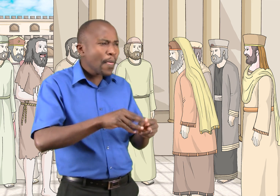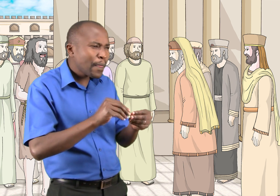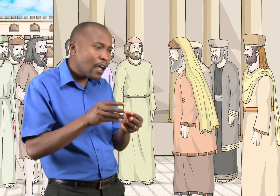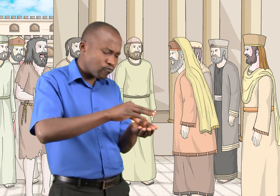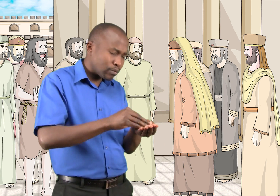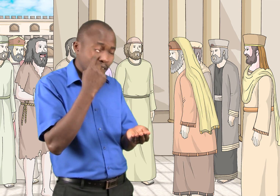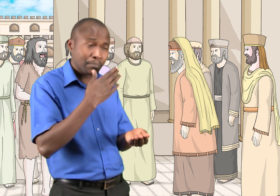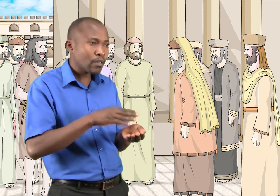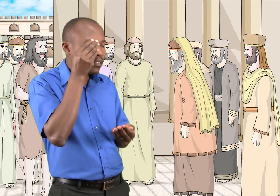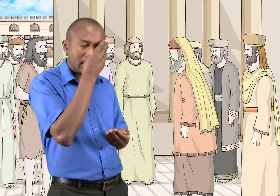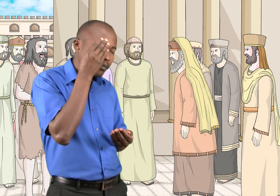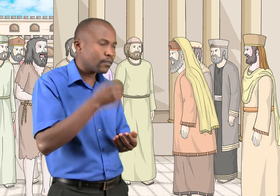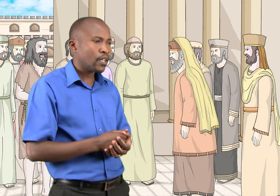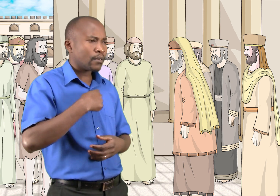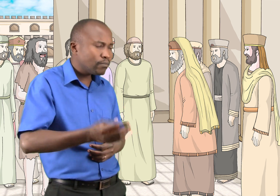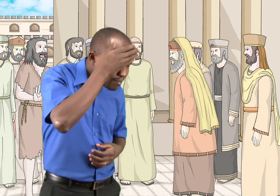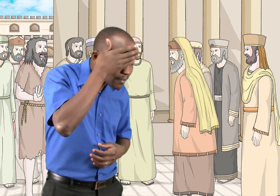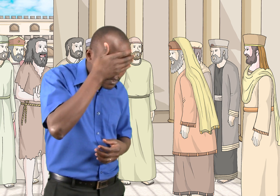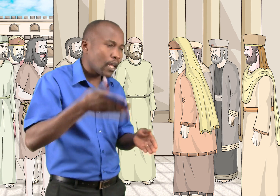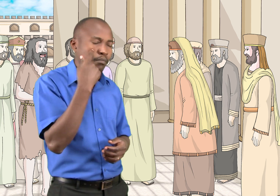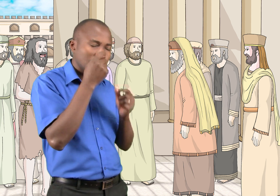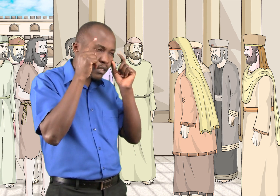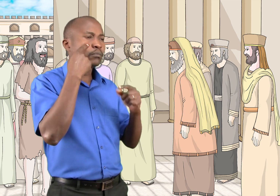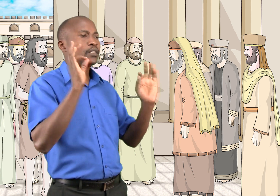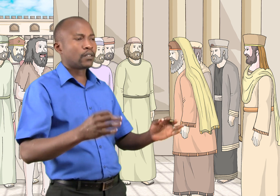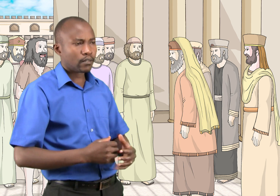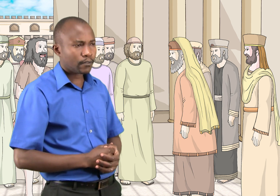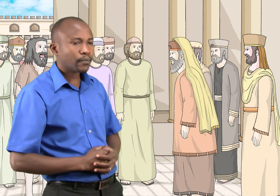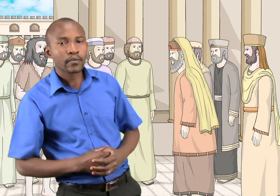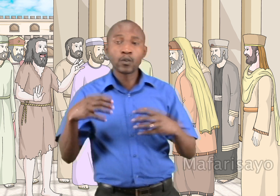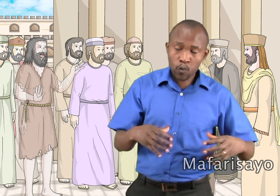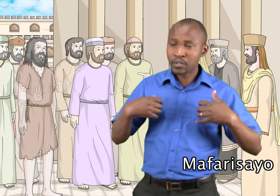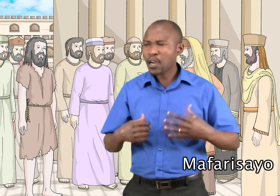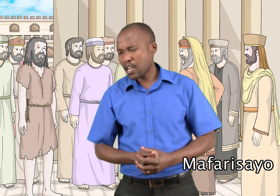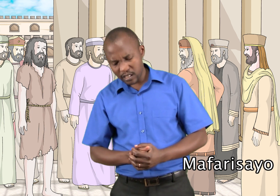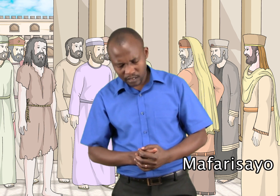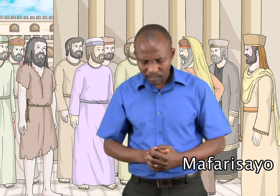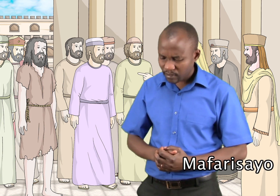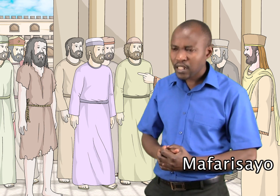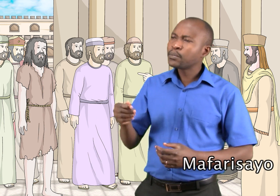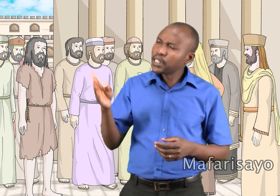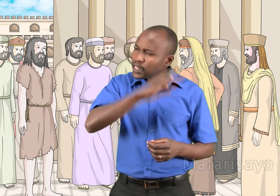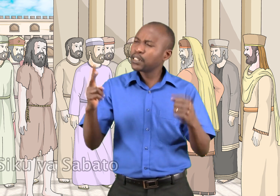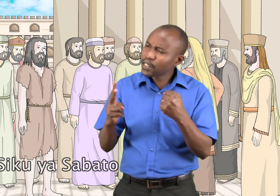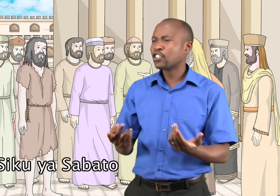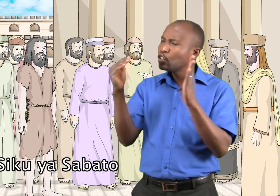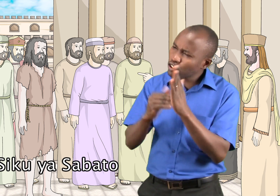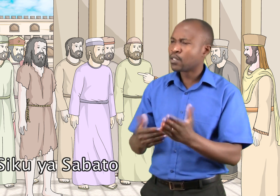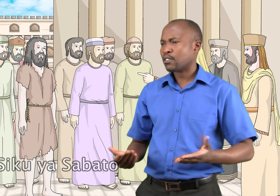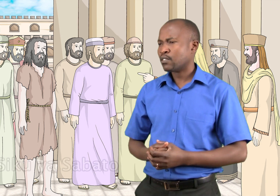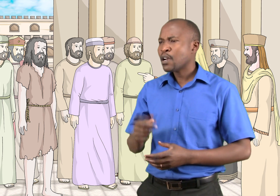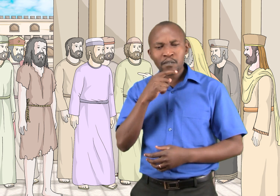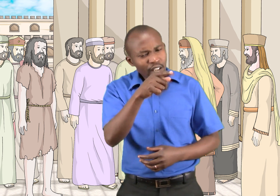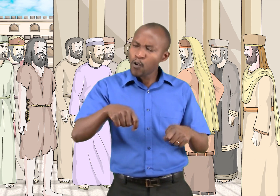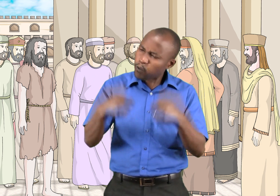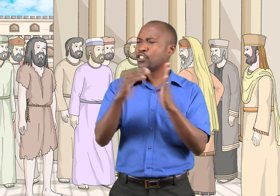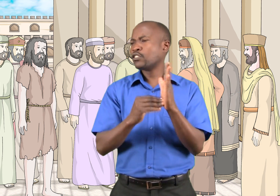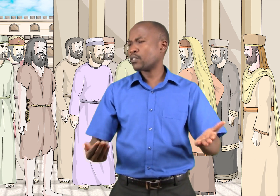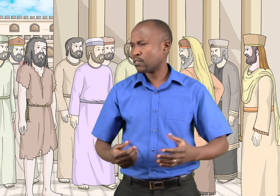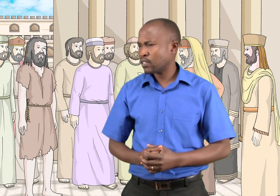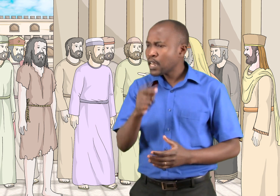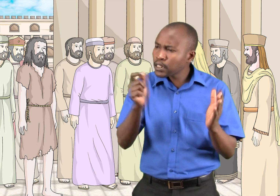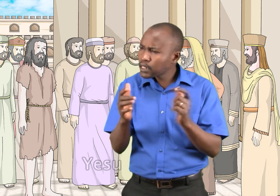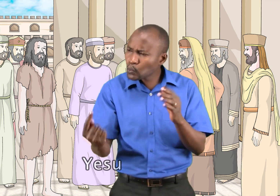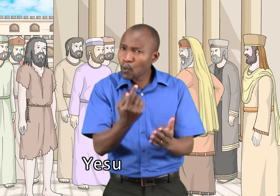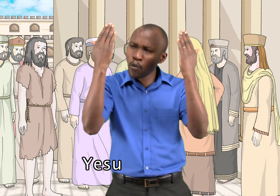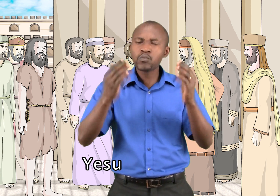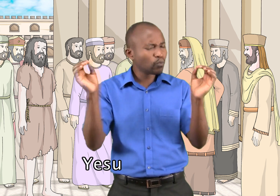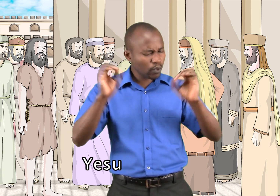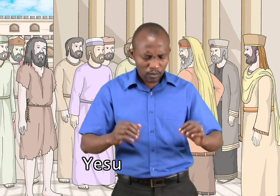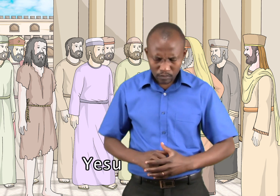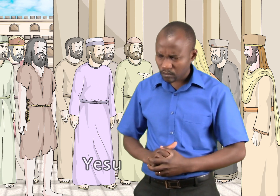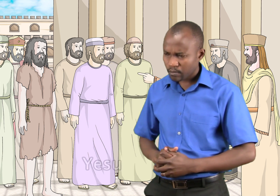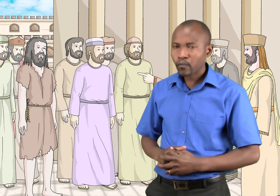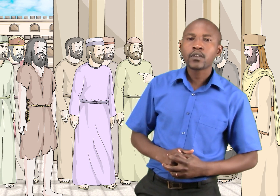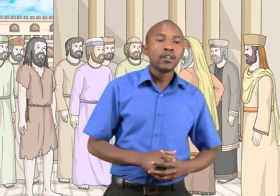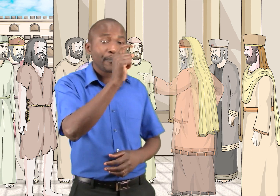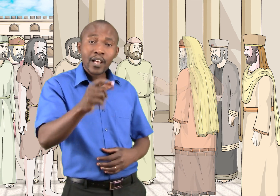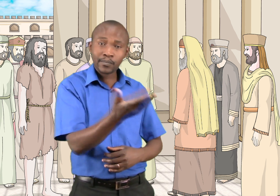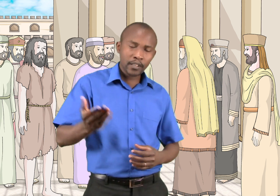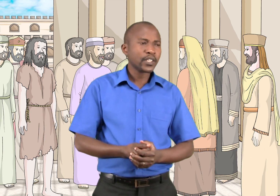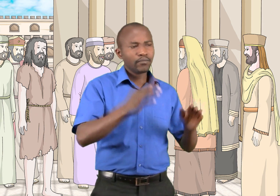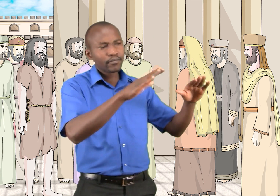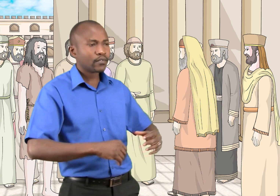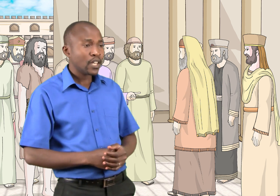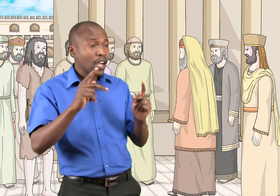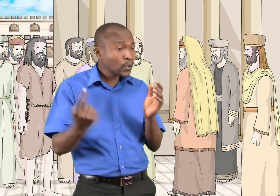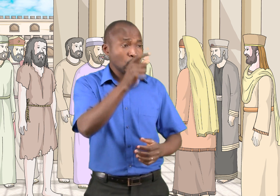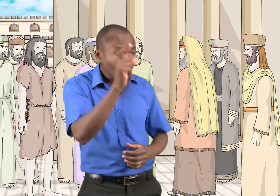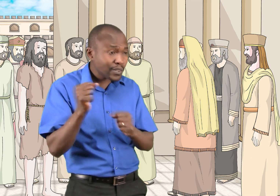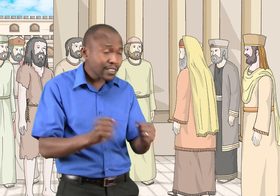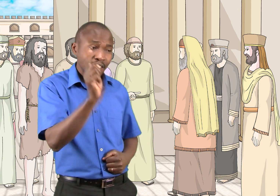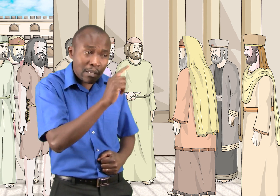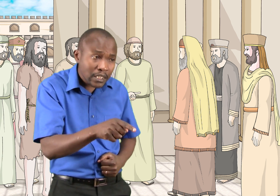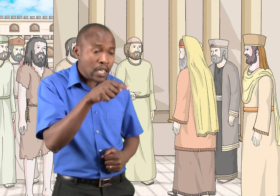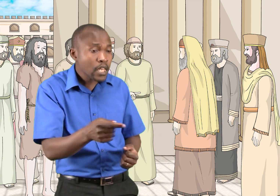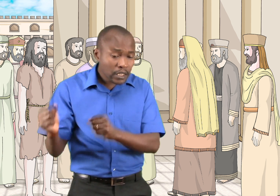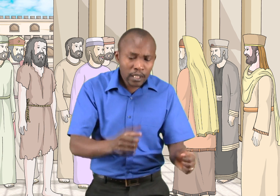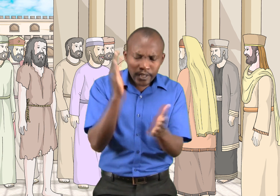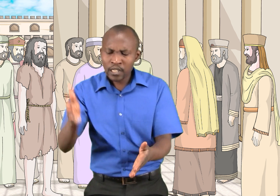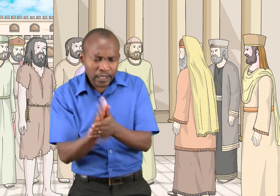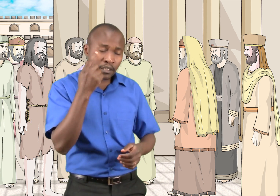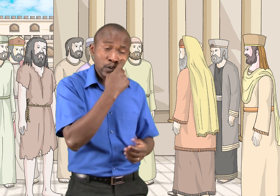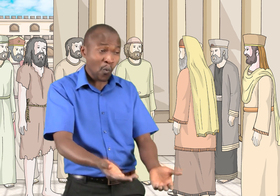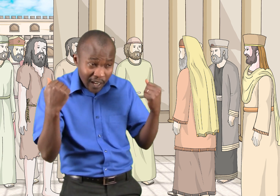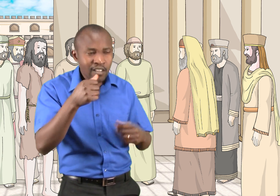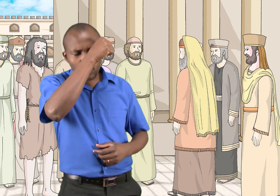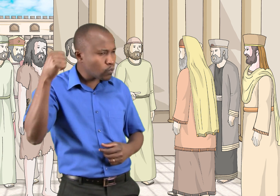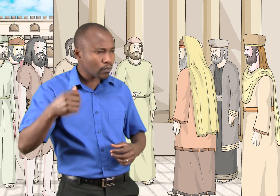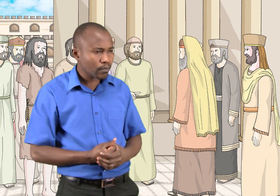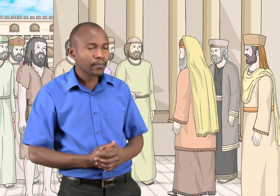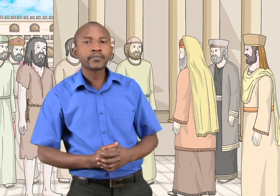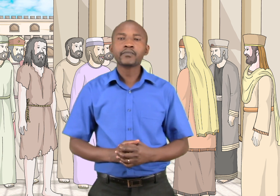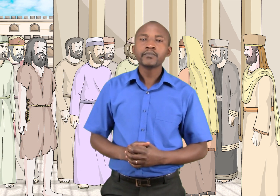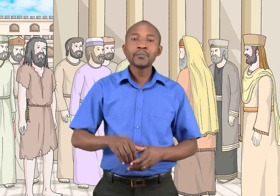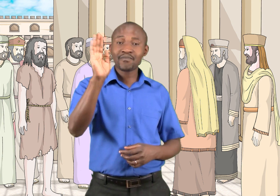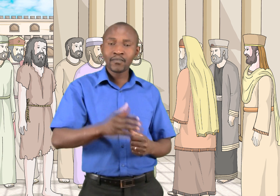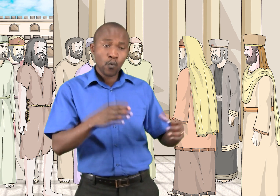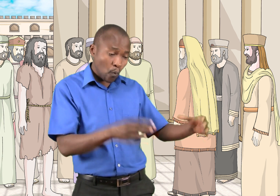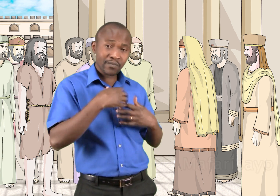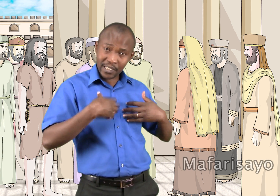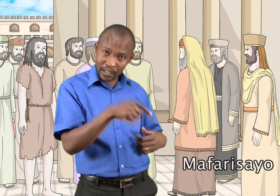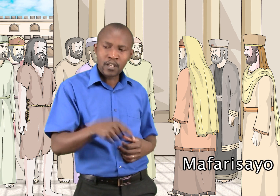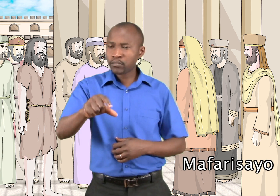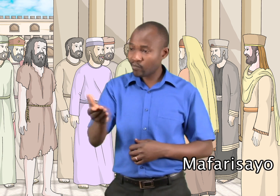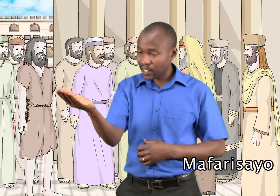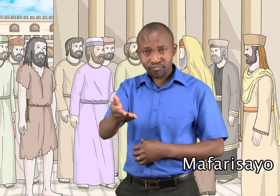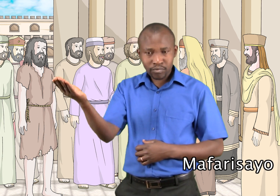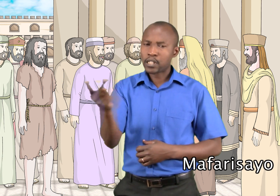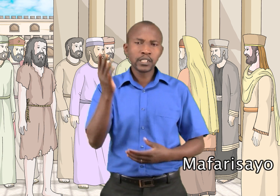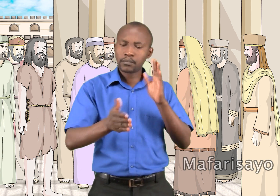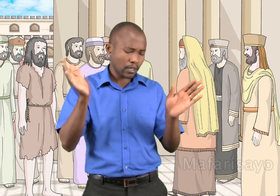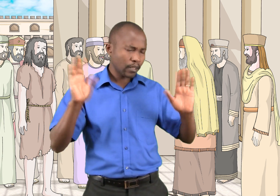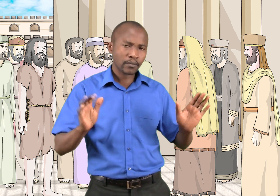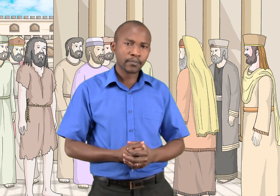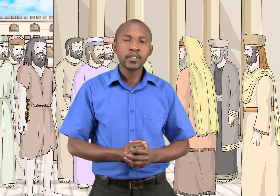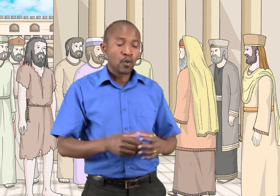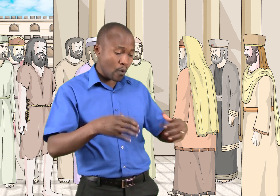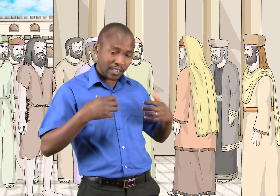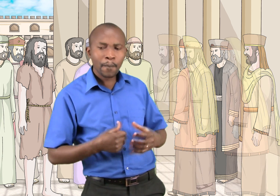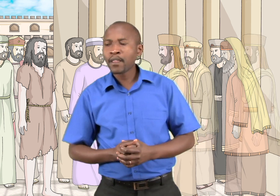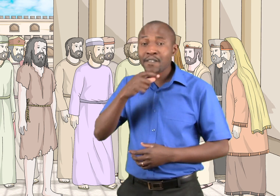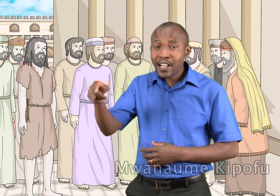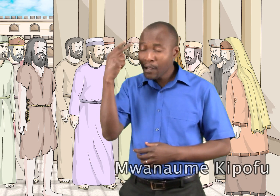The man answered, “He put mud on my eyes, and I washed, and now I can see.” Because of this, some of the Pharisees said, “This man is not from God, for He does not keep the Sabbath.” But others said, “How can a sinful man perform such signs?”